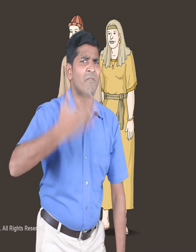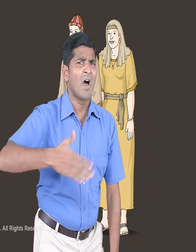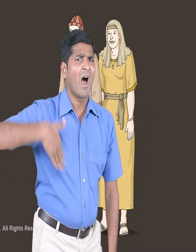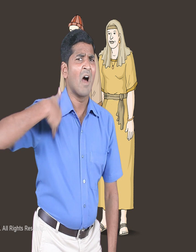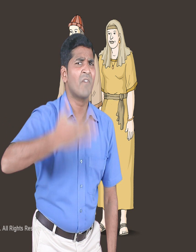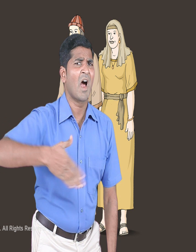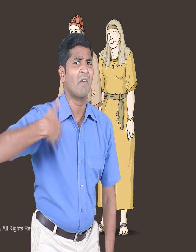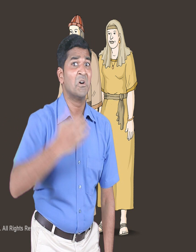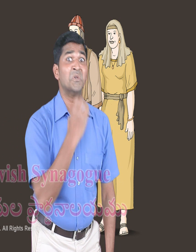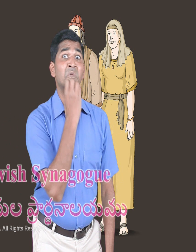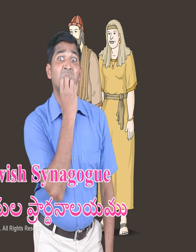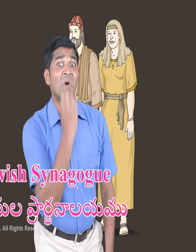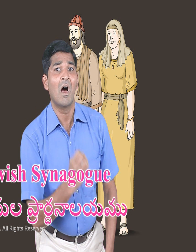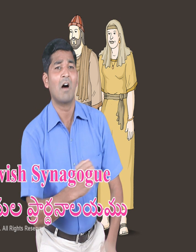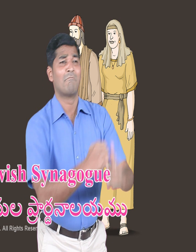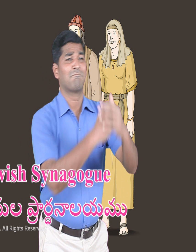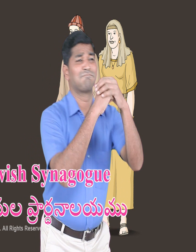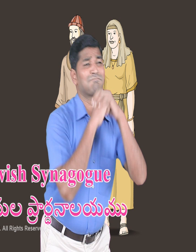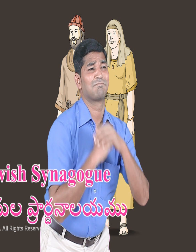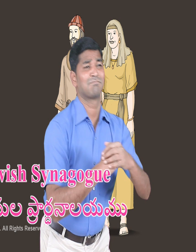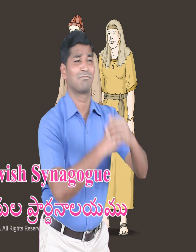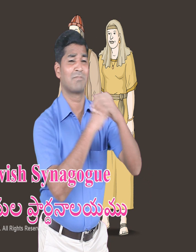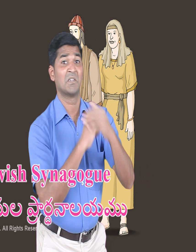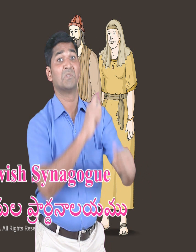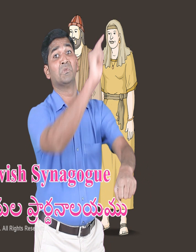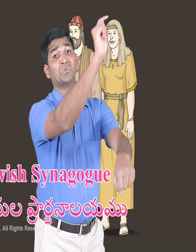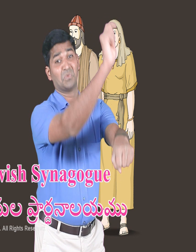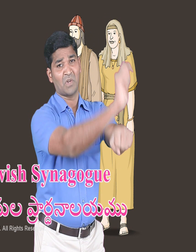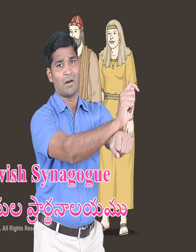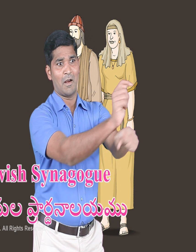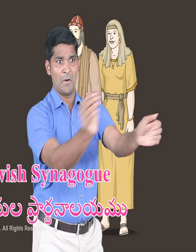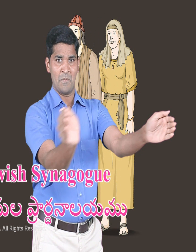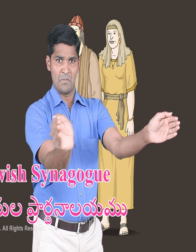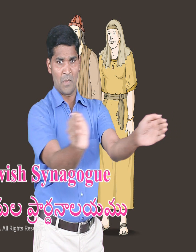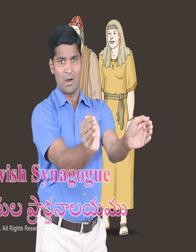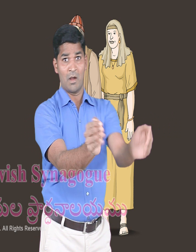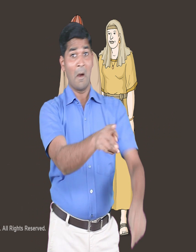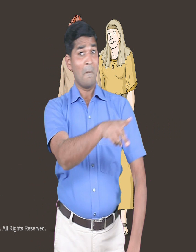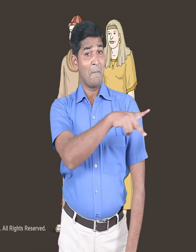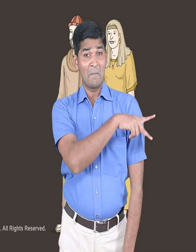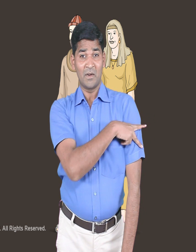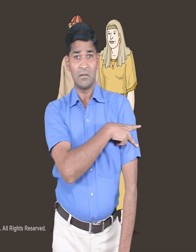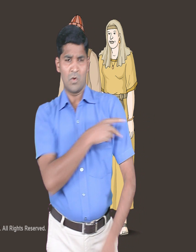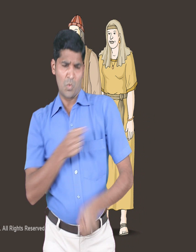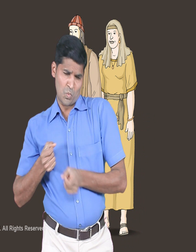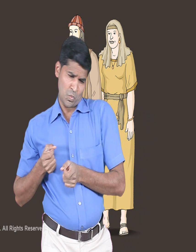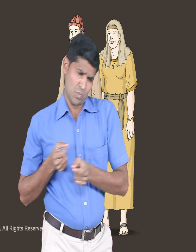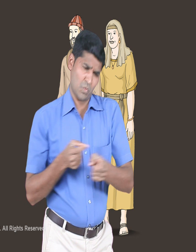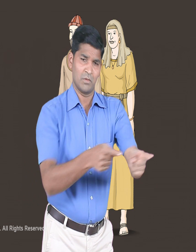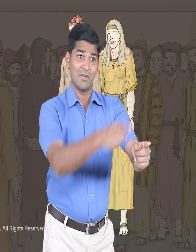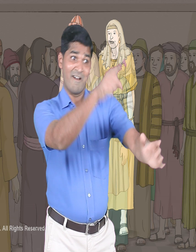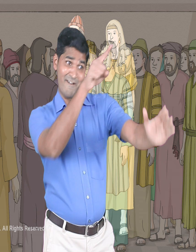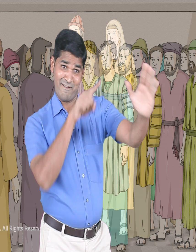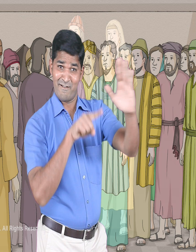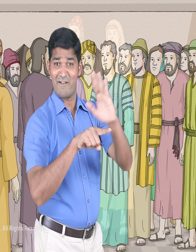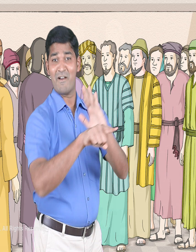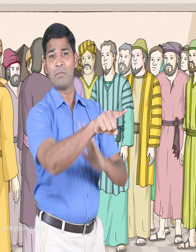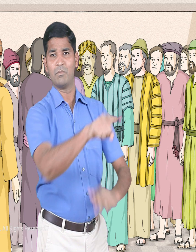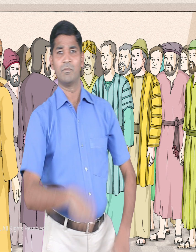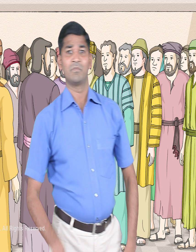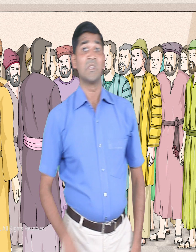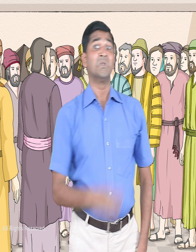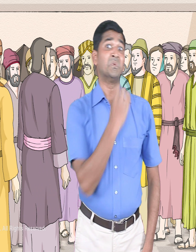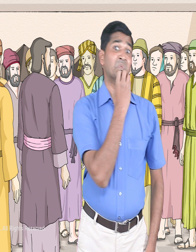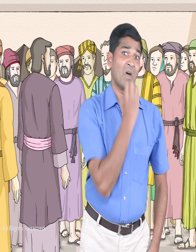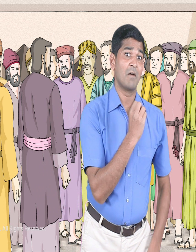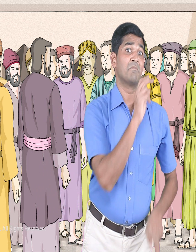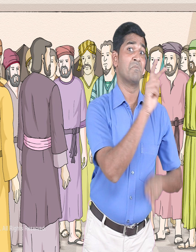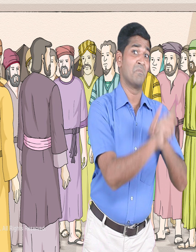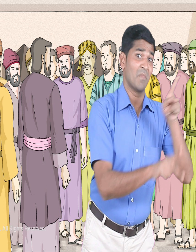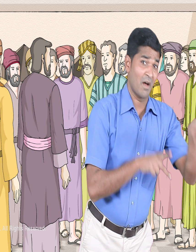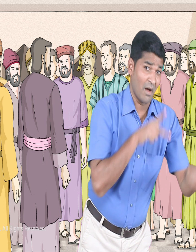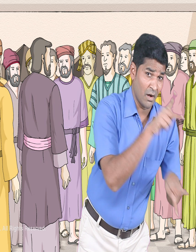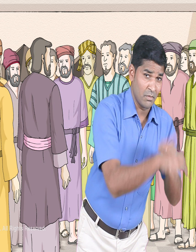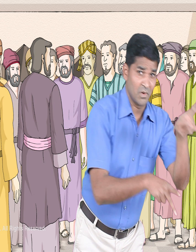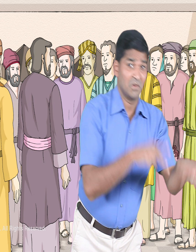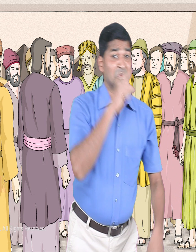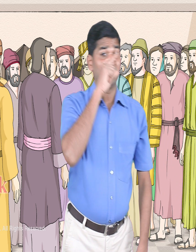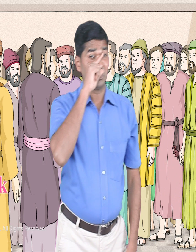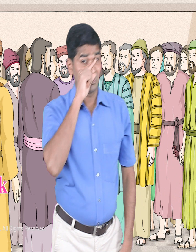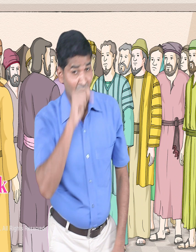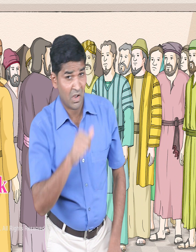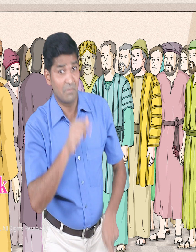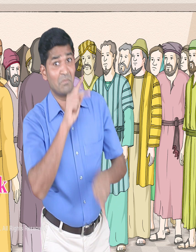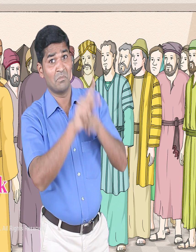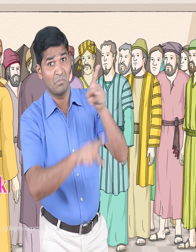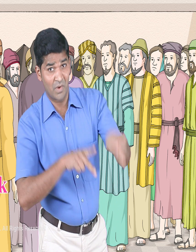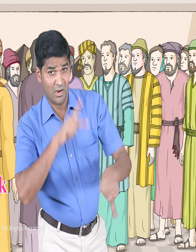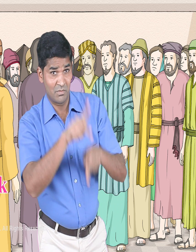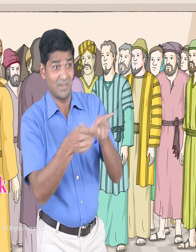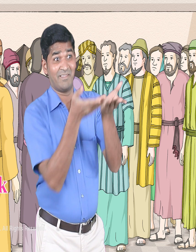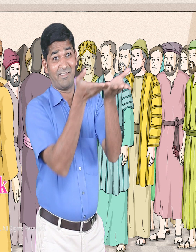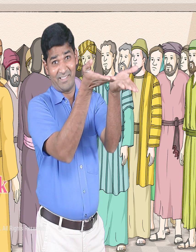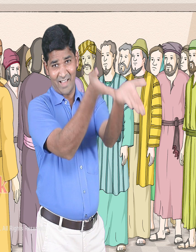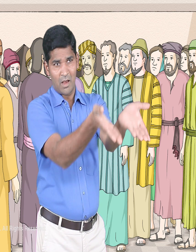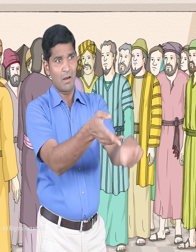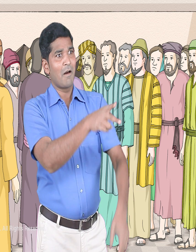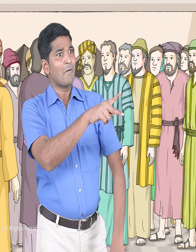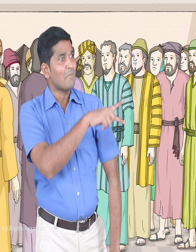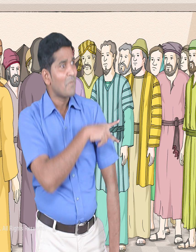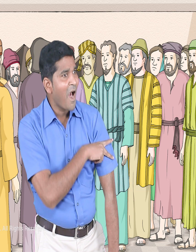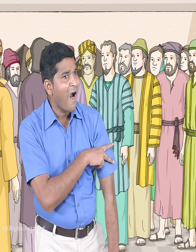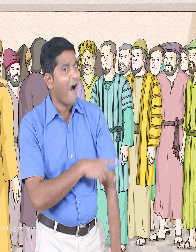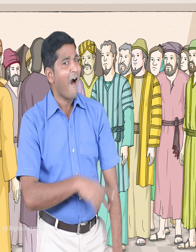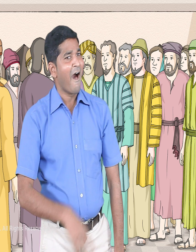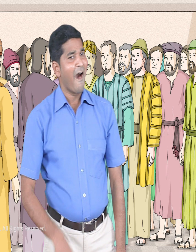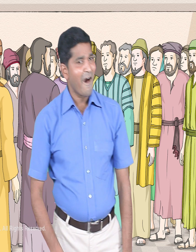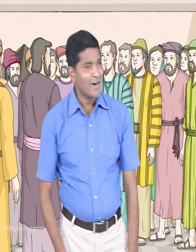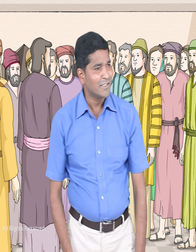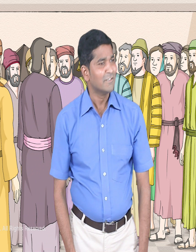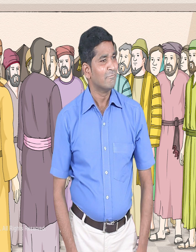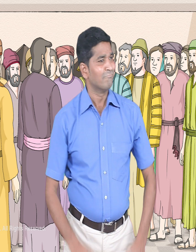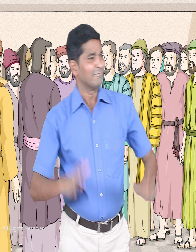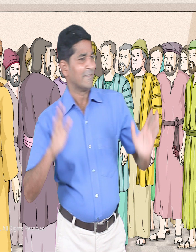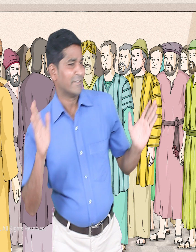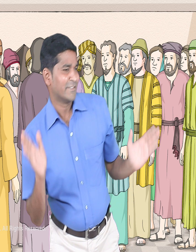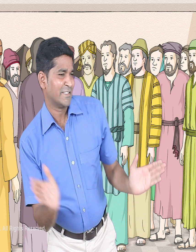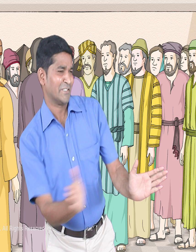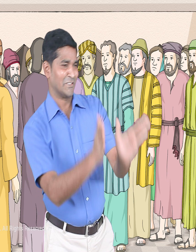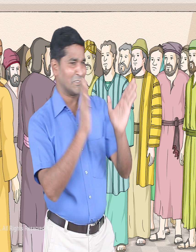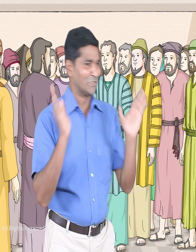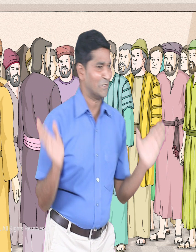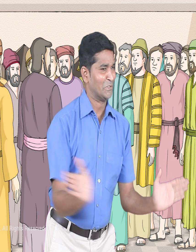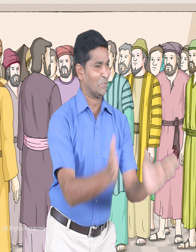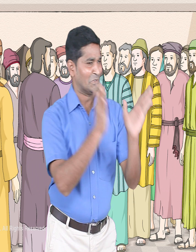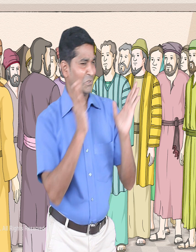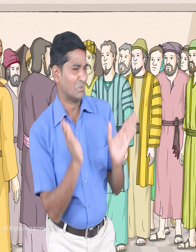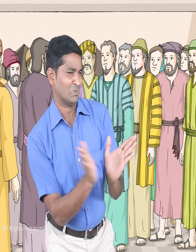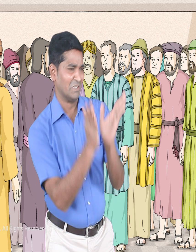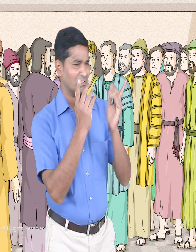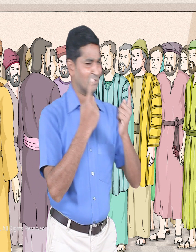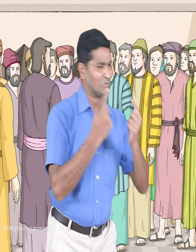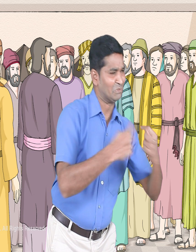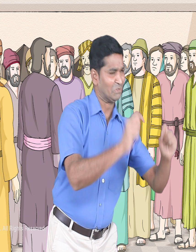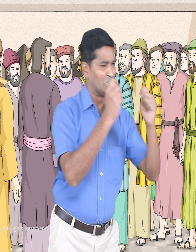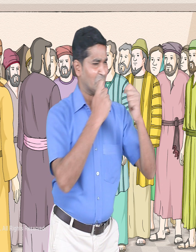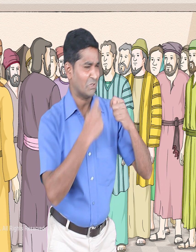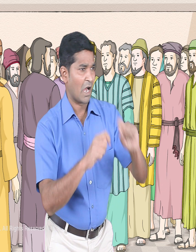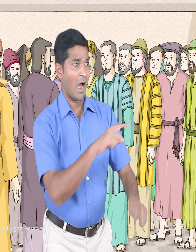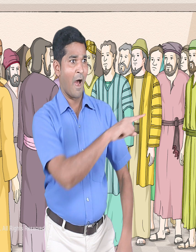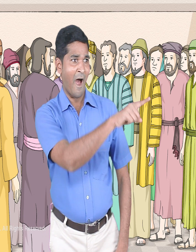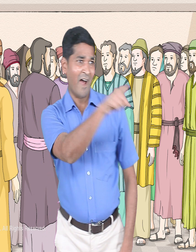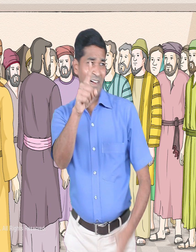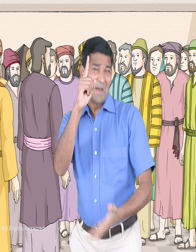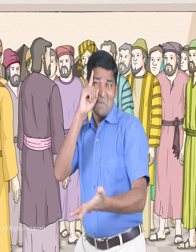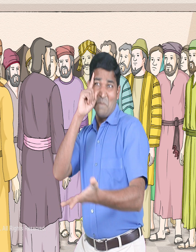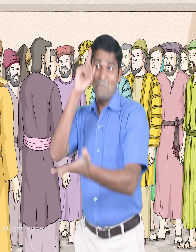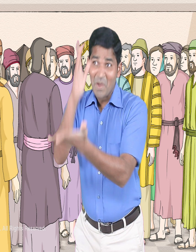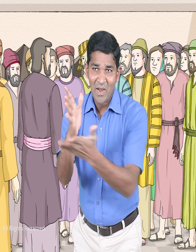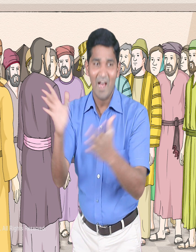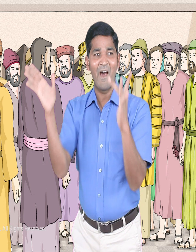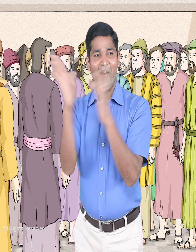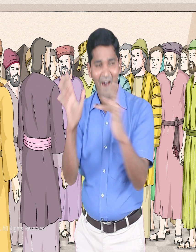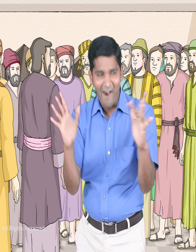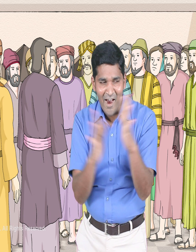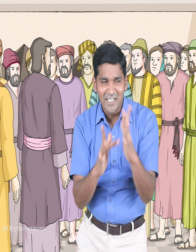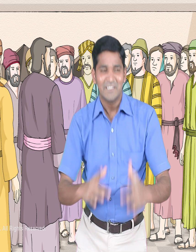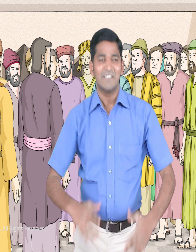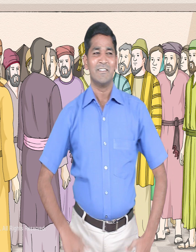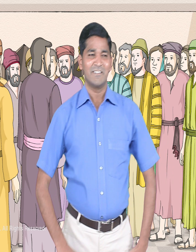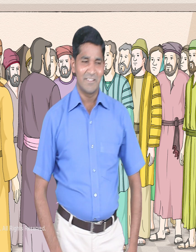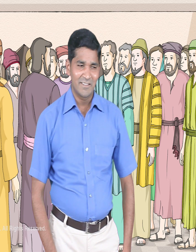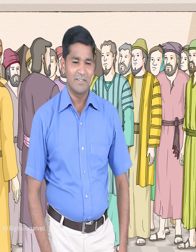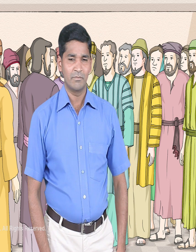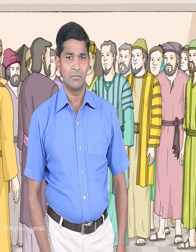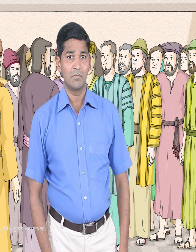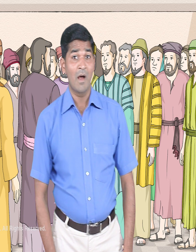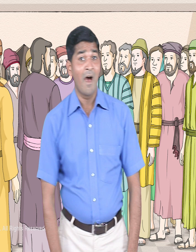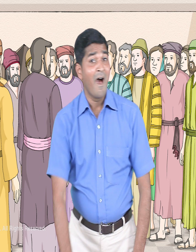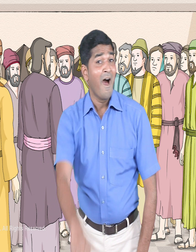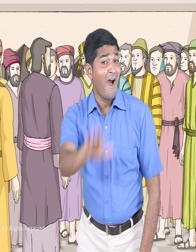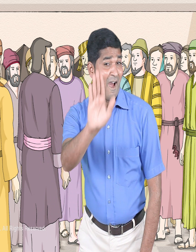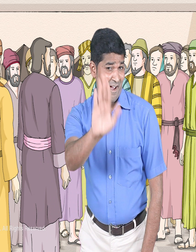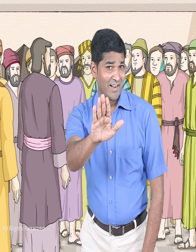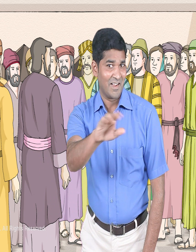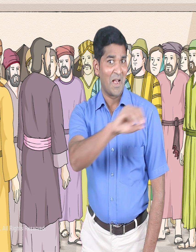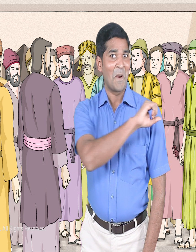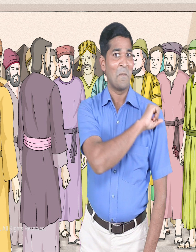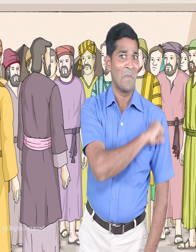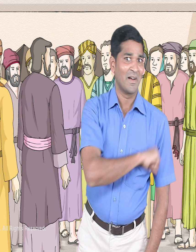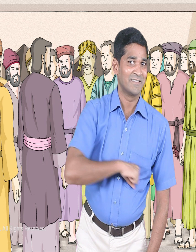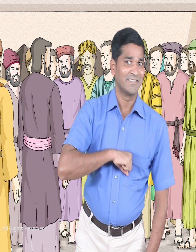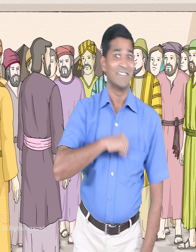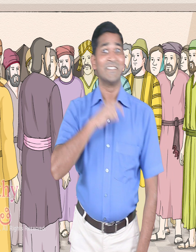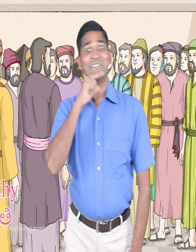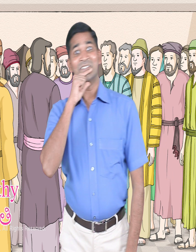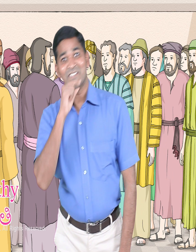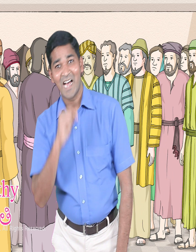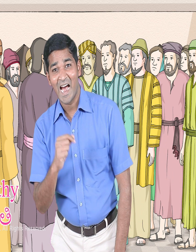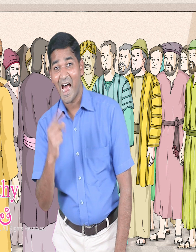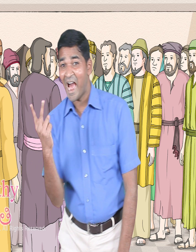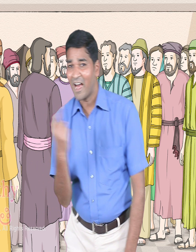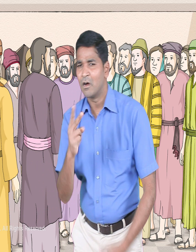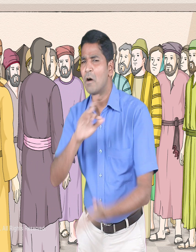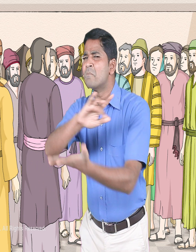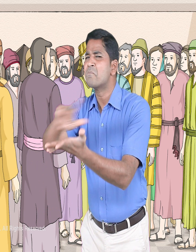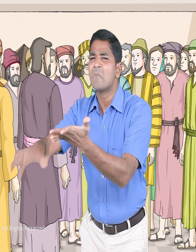Every Sabbath he reasoned in the synagogue, trying to persuade Jews and Greeks alike.